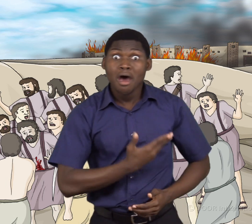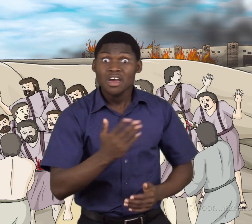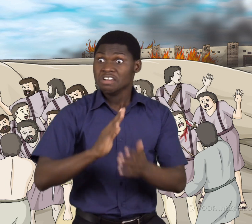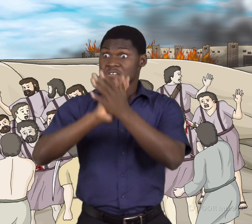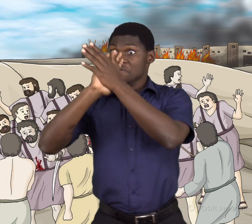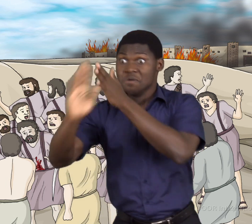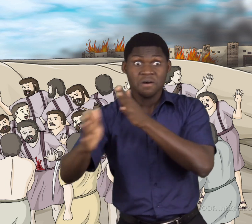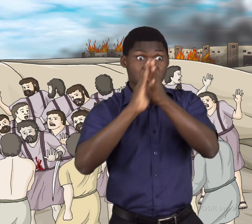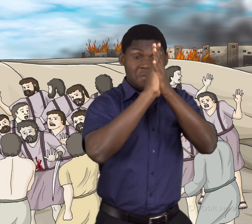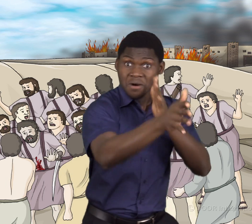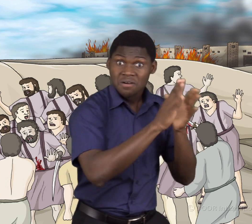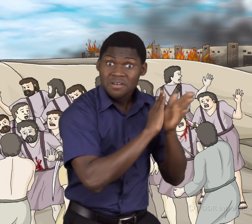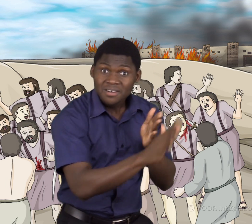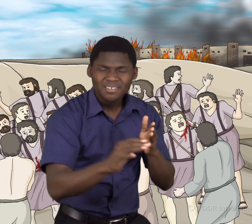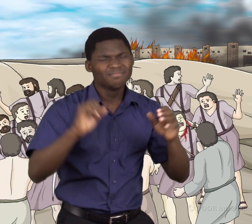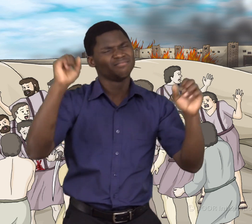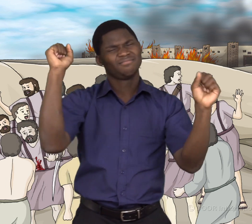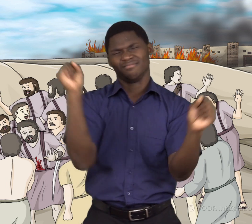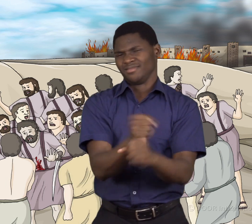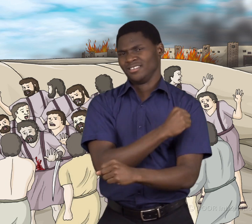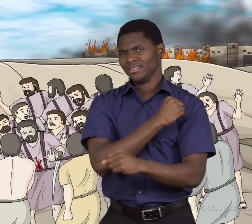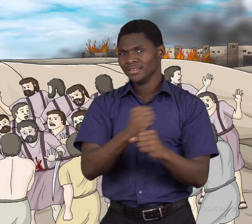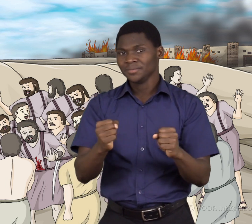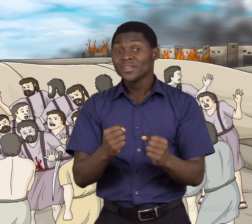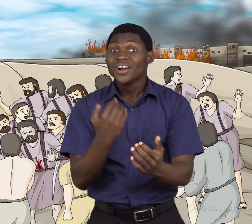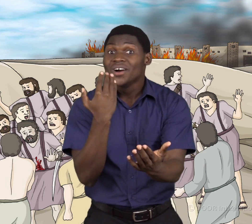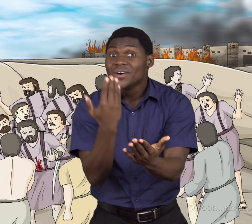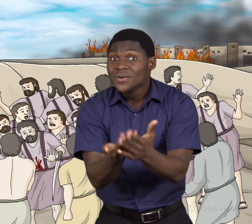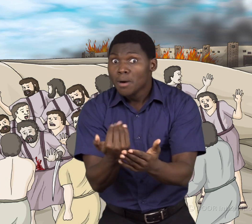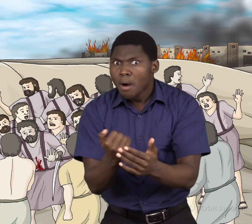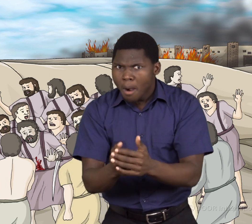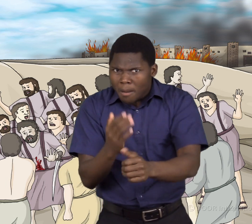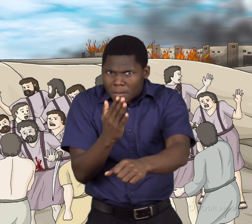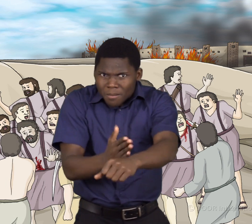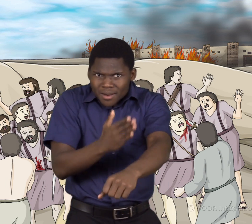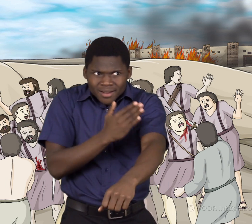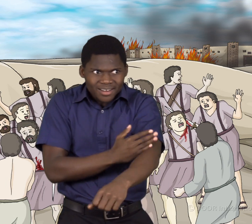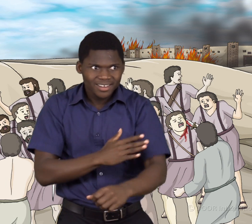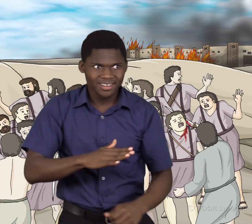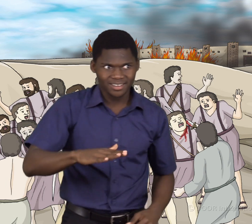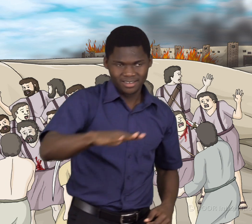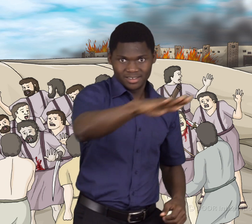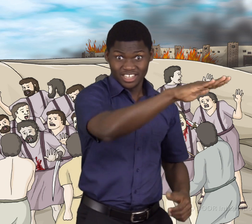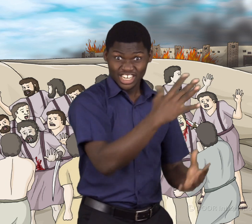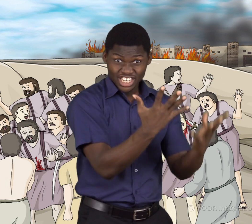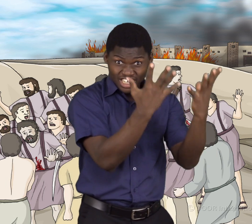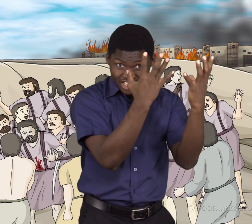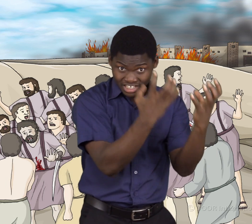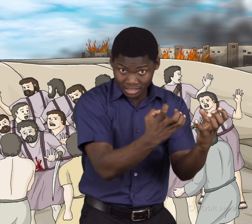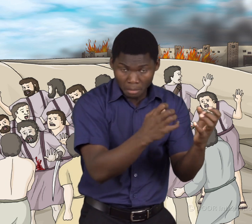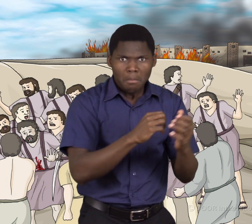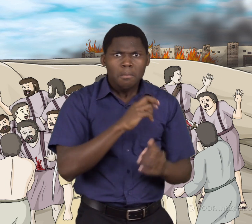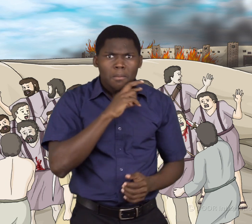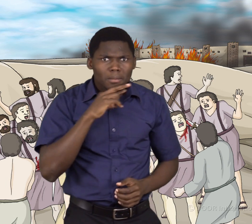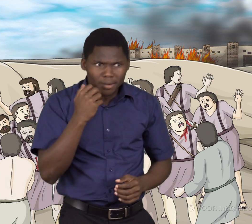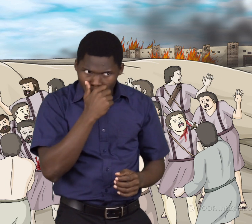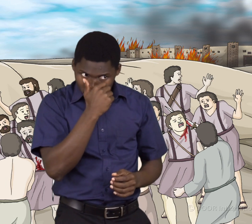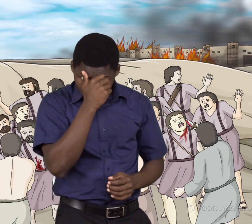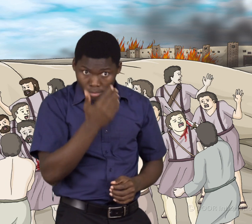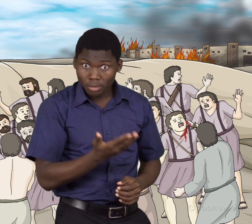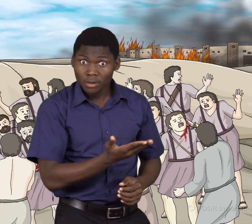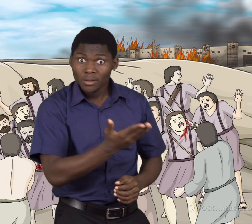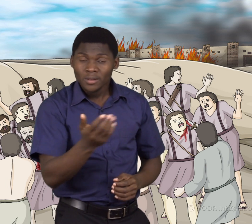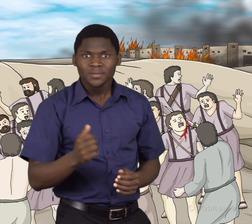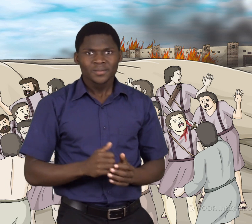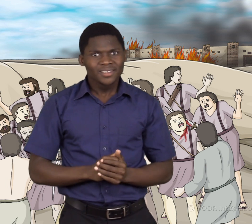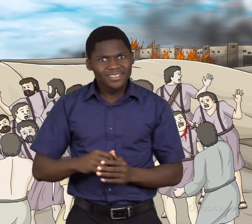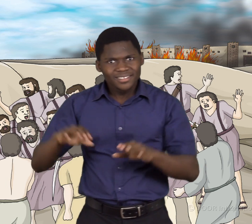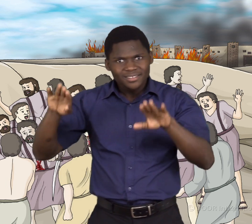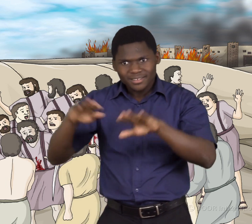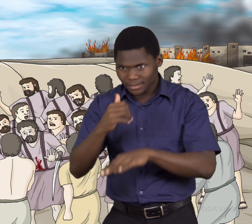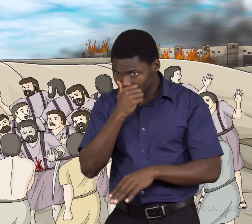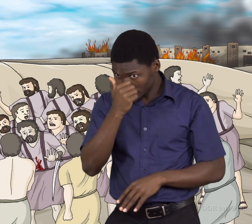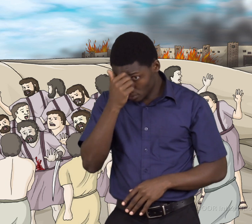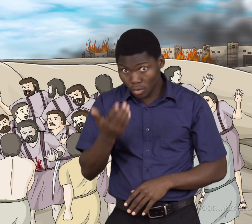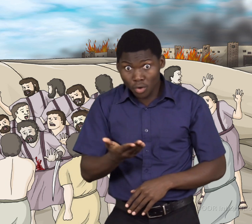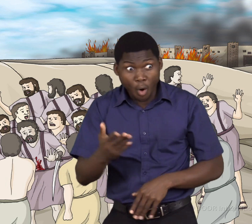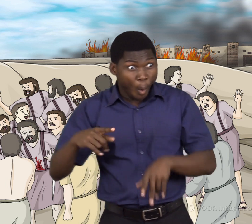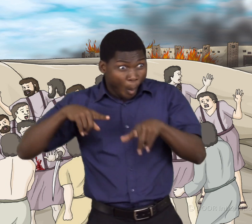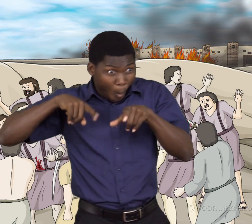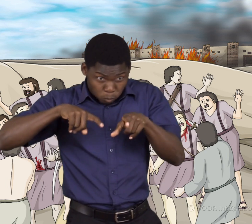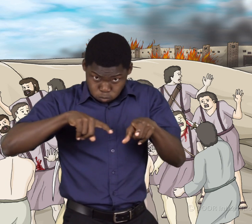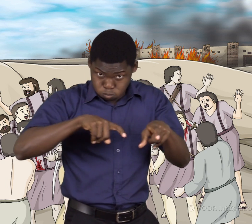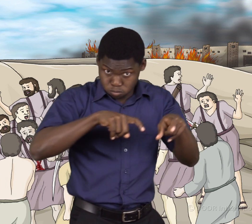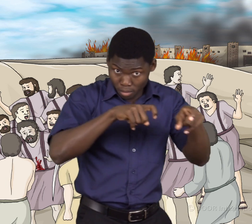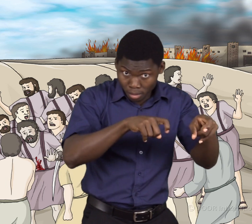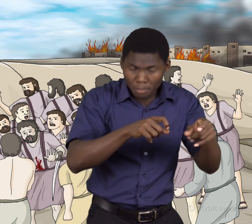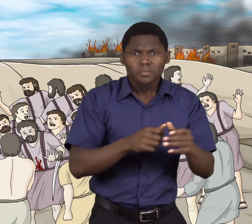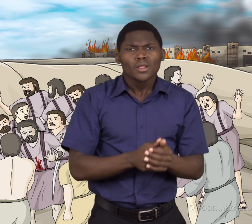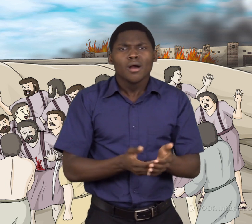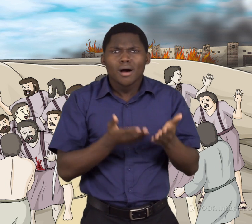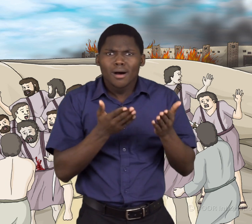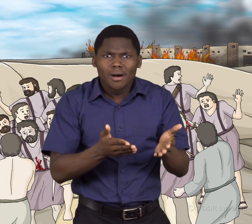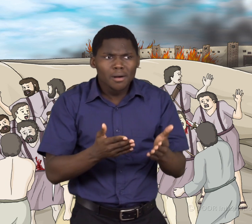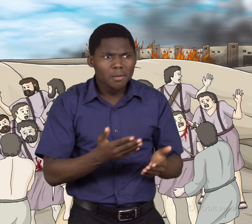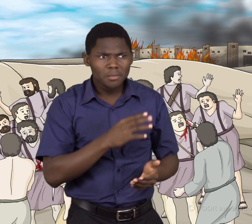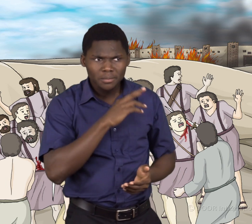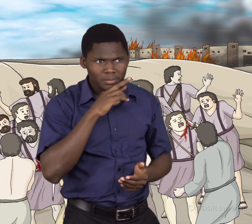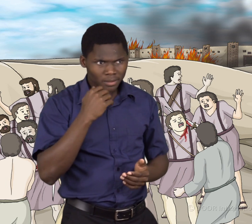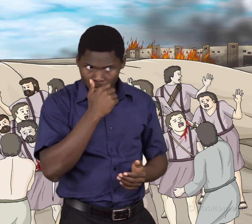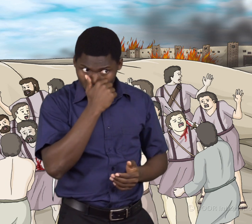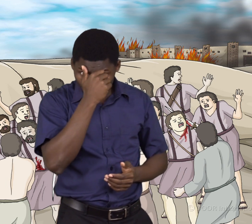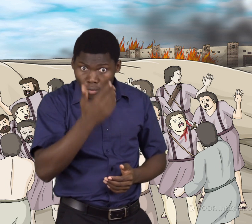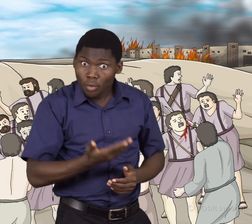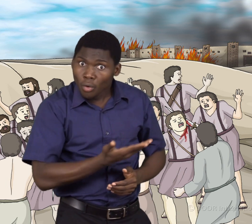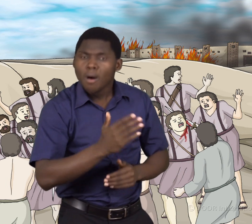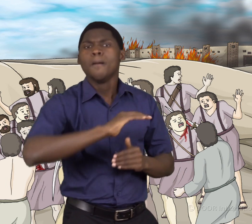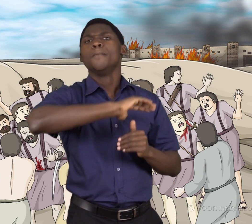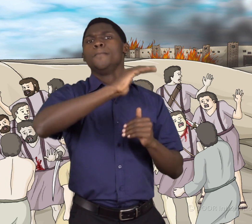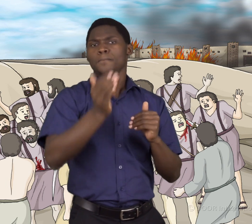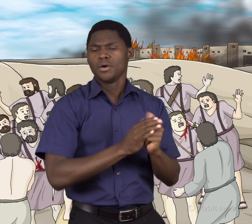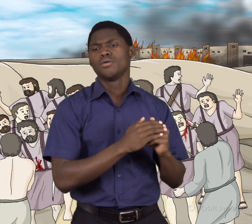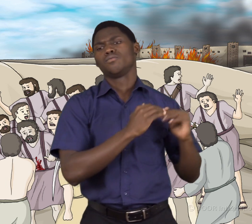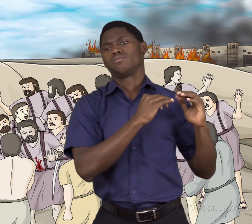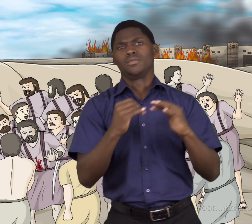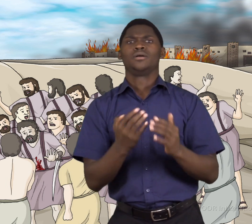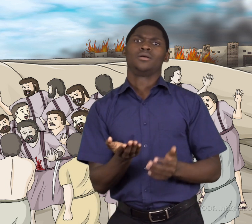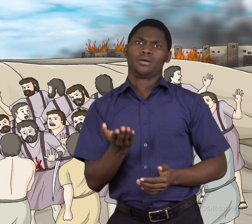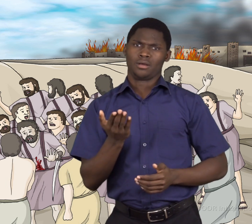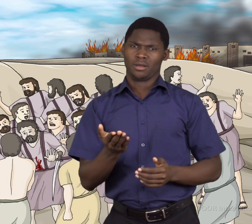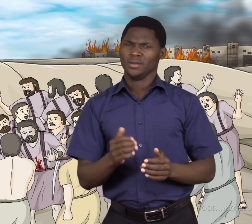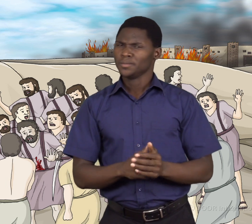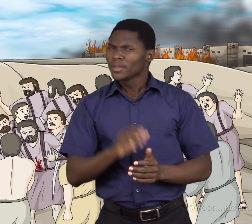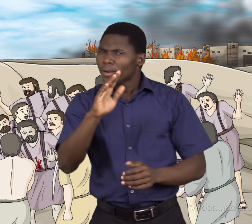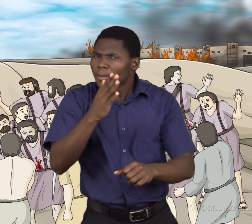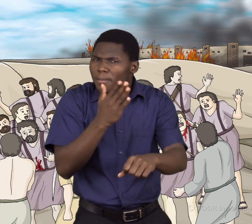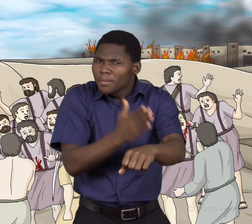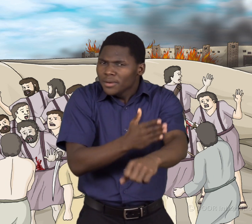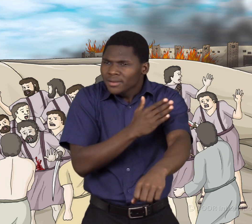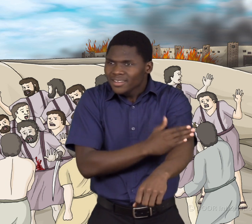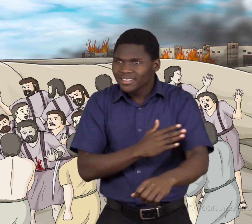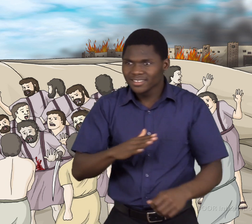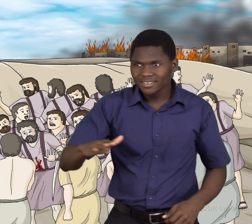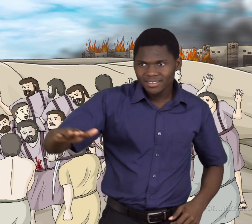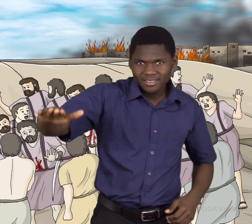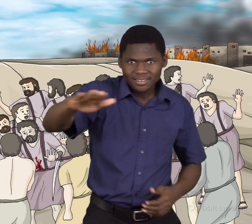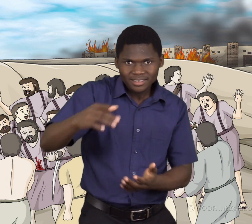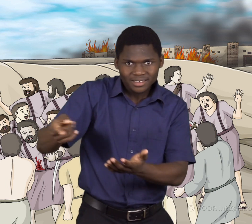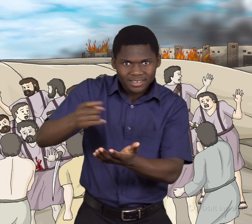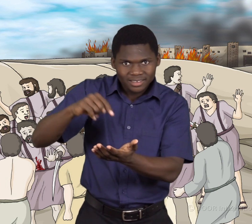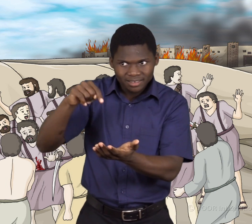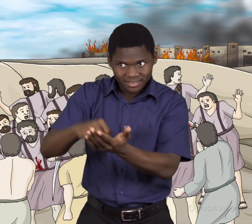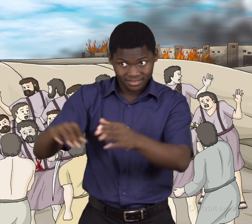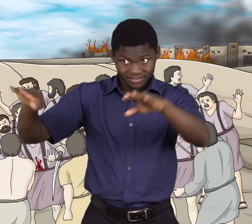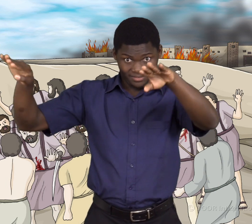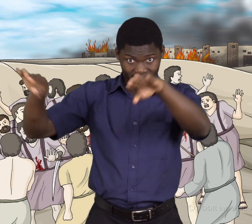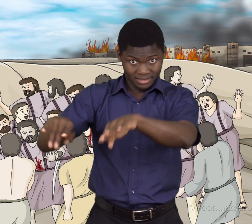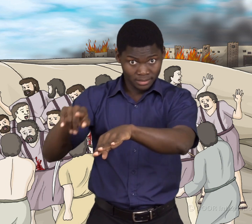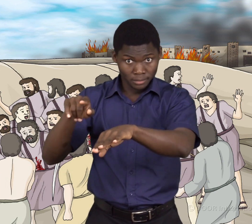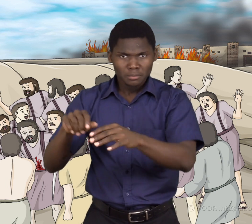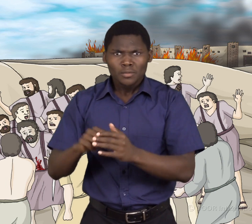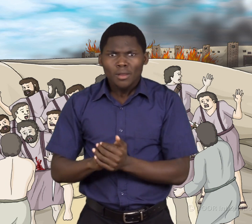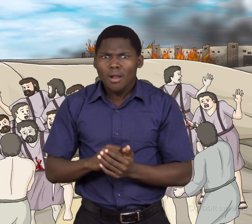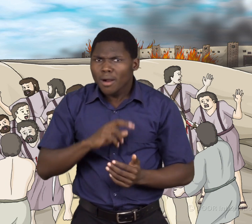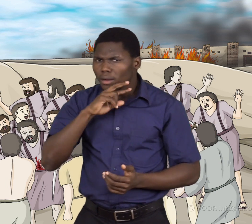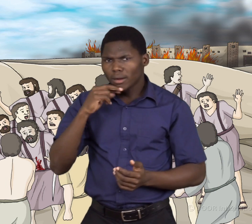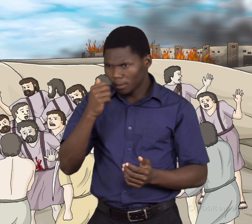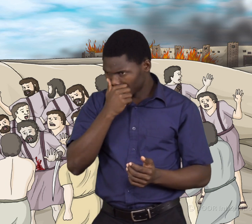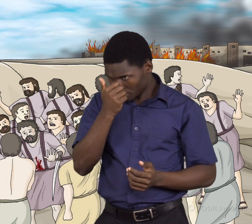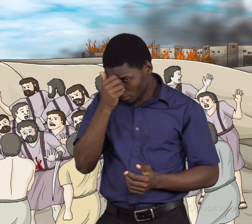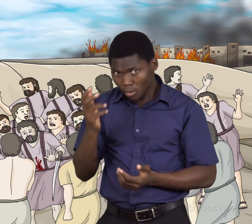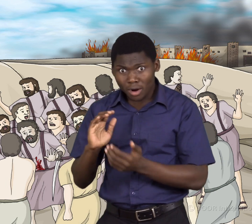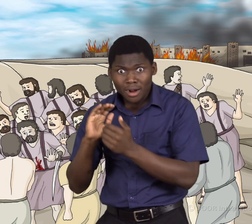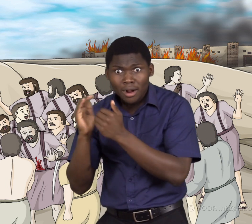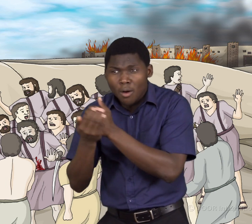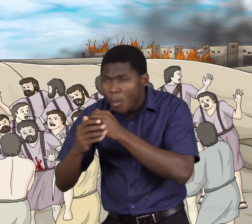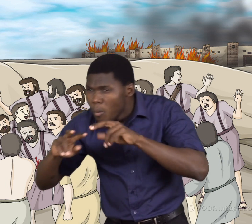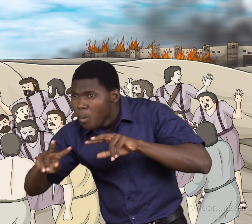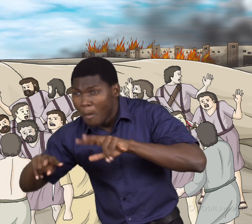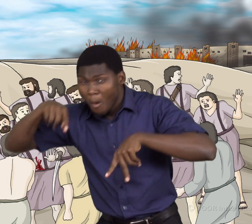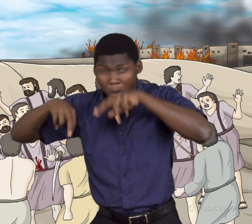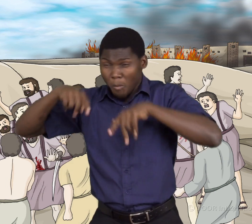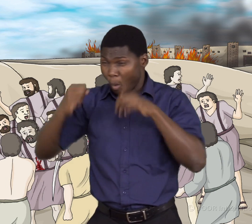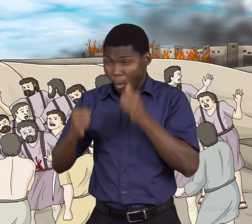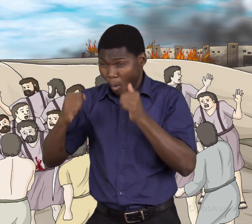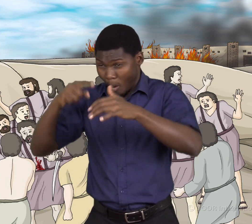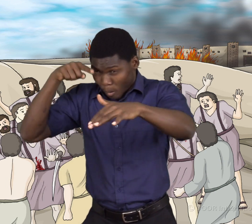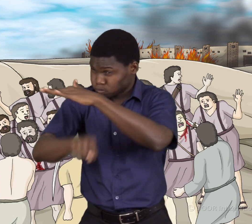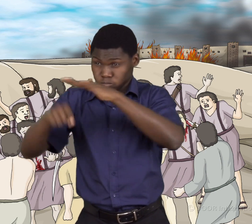They could not escape in any direction, and the troops who had fled to the wilderness now became the pursuers.